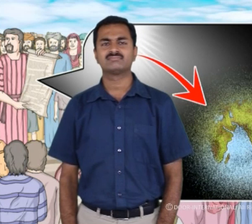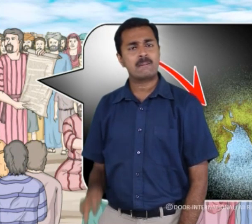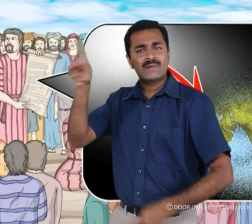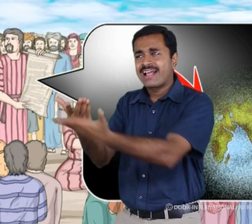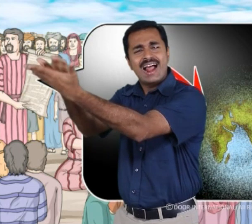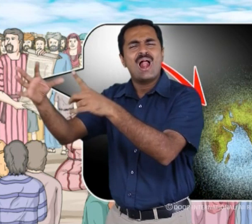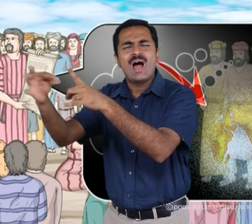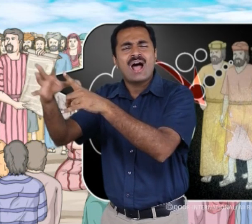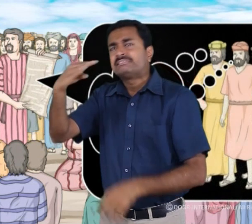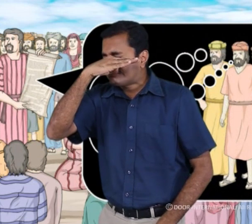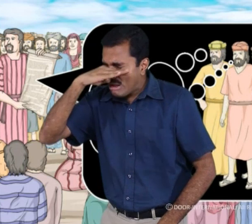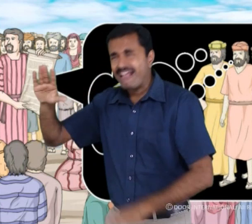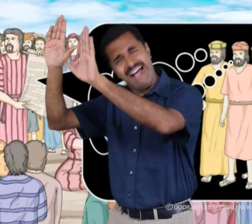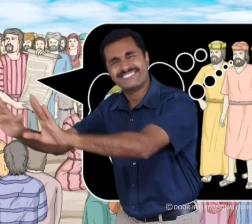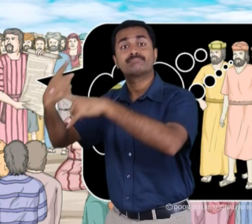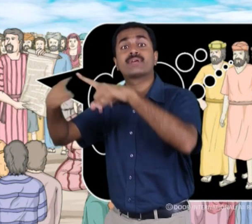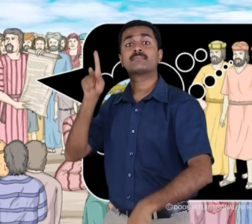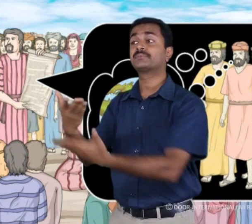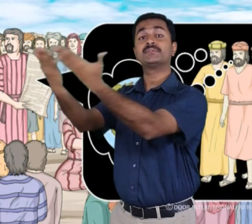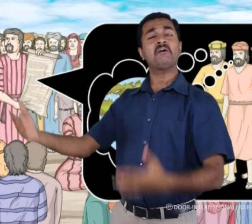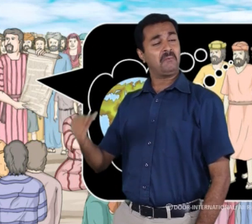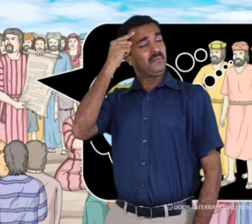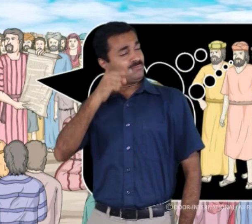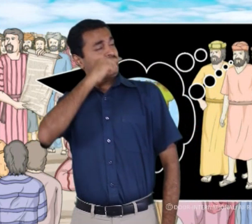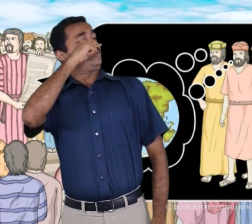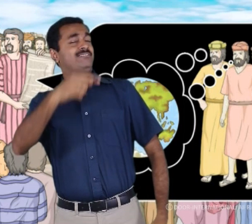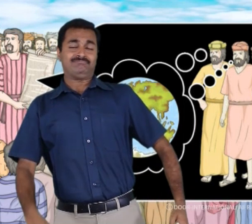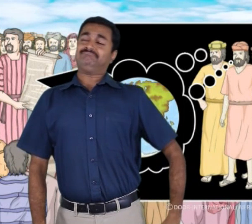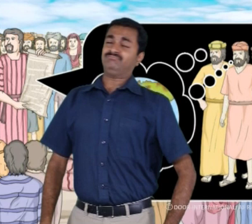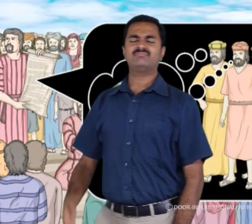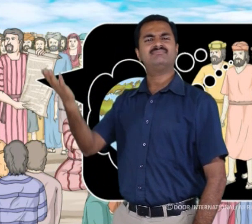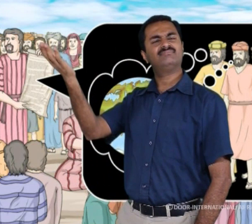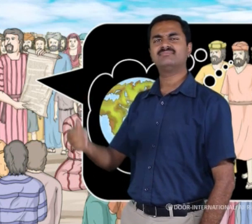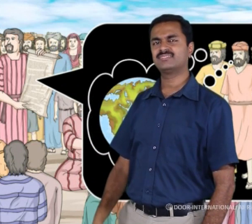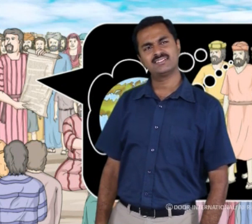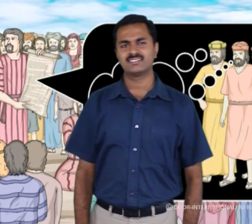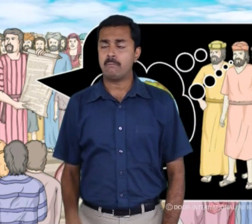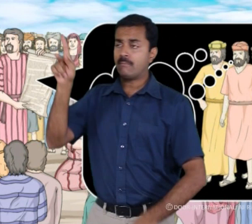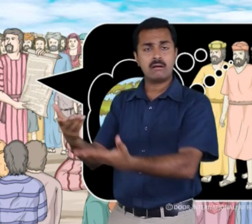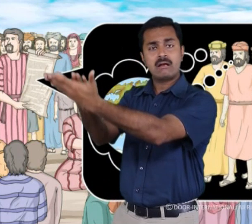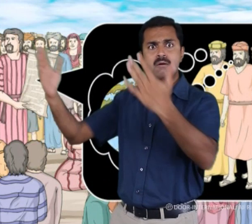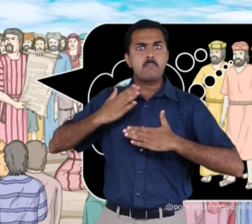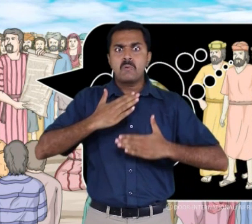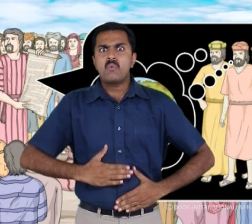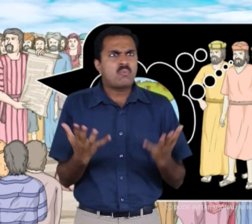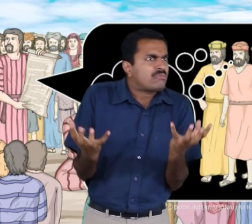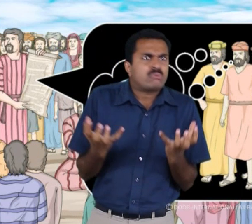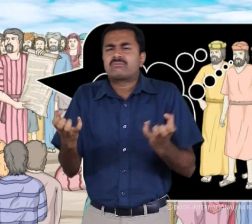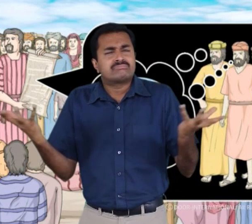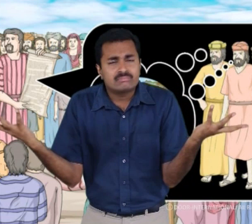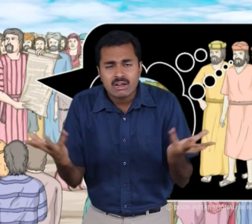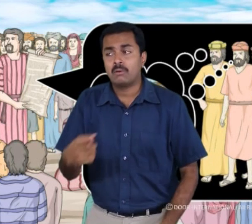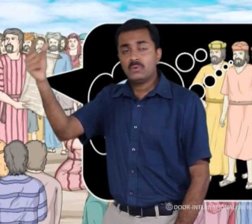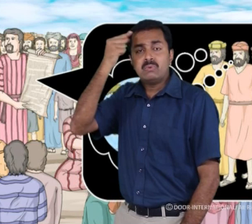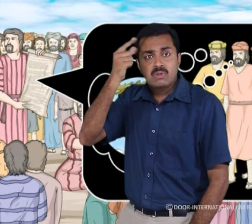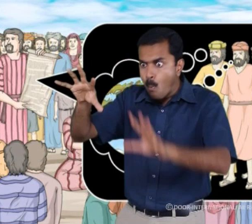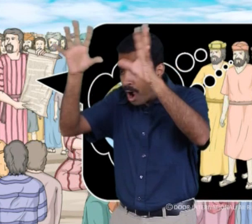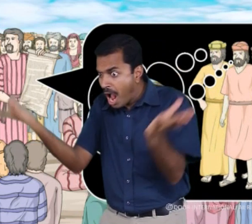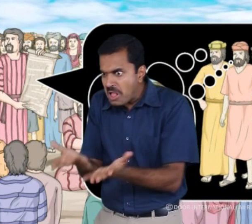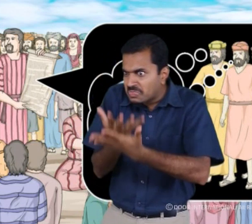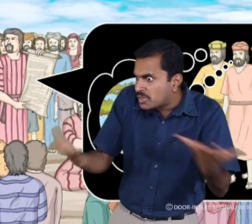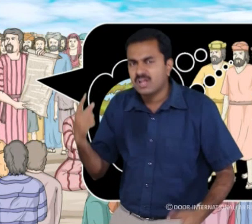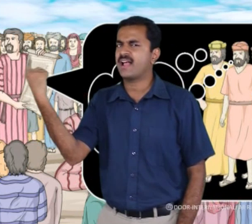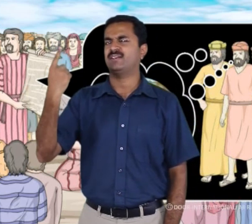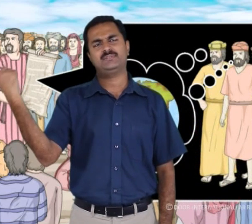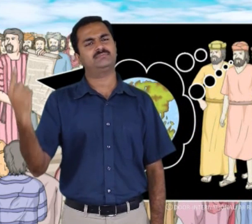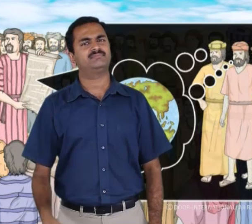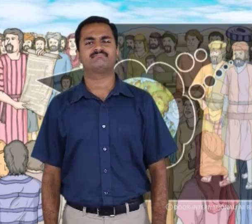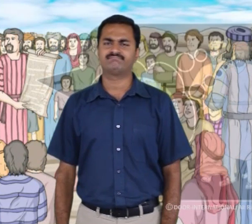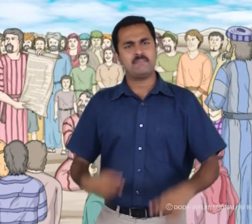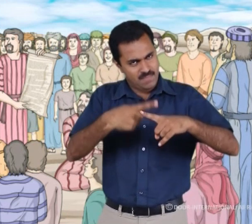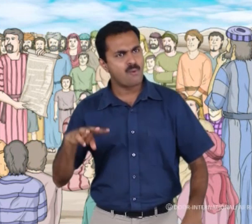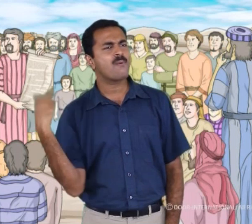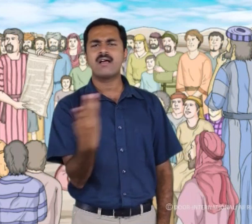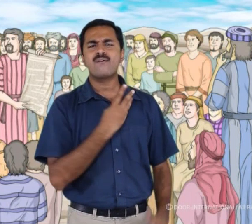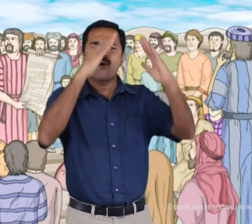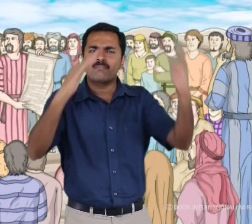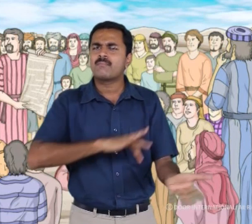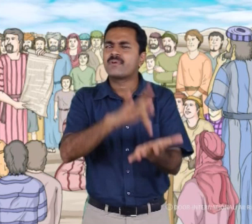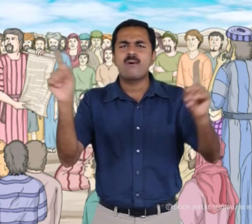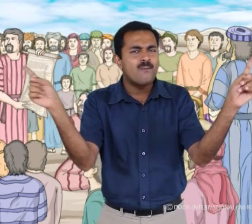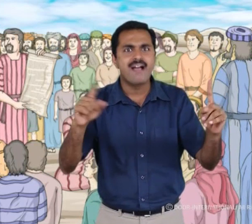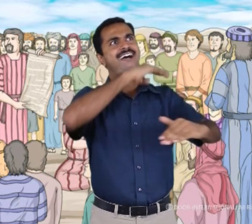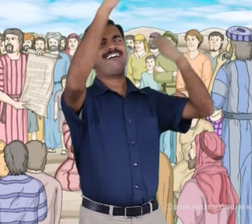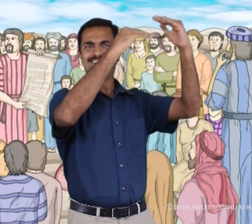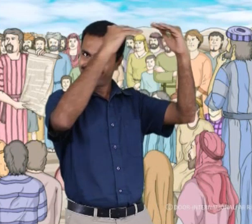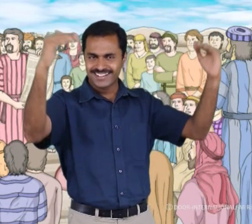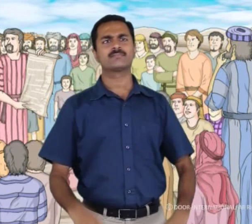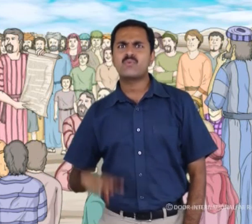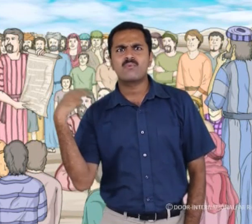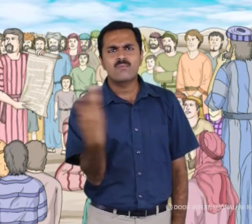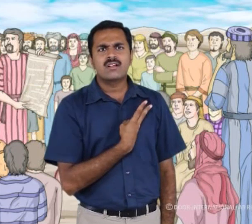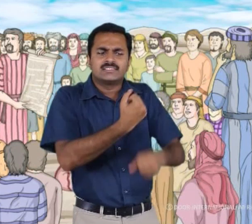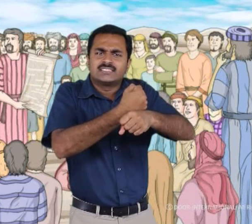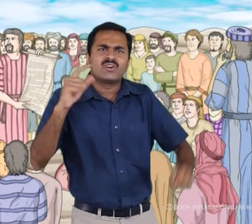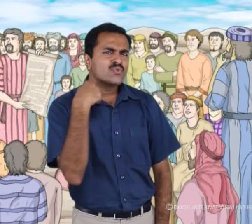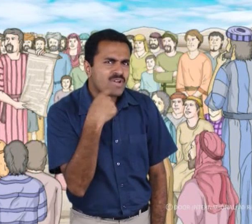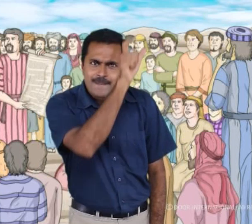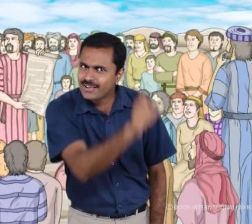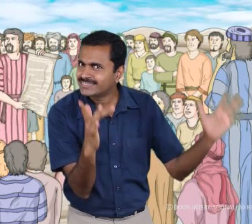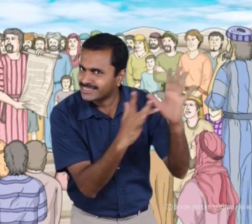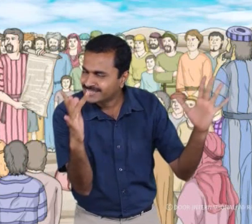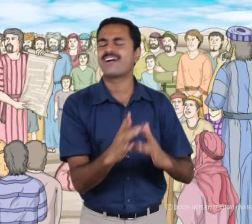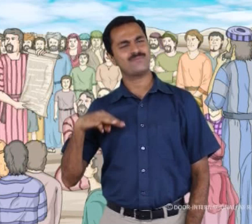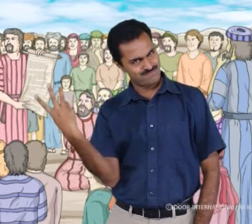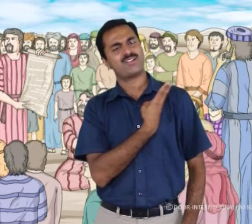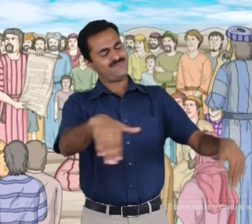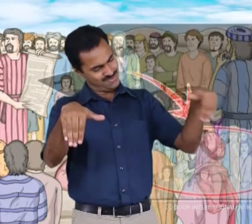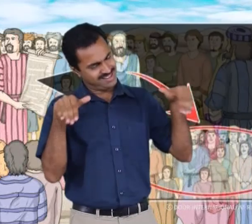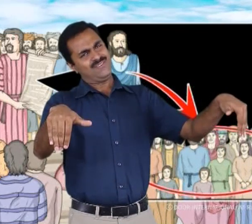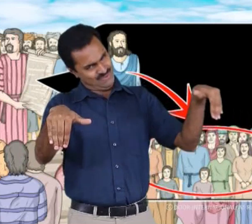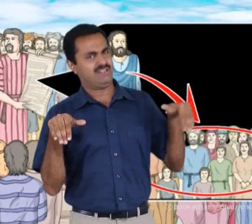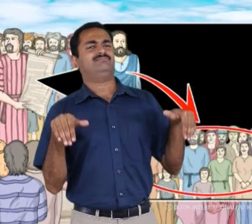Their minds are set on earthly things.